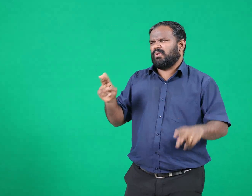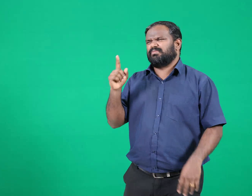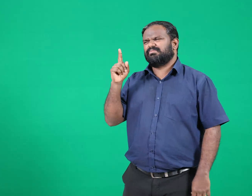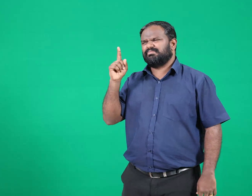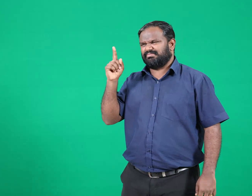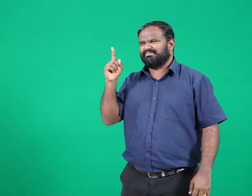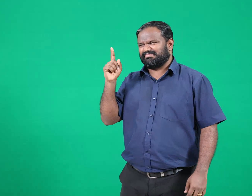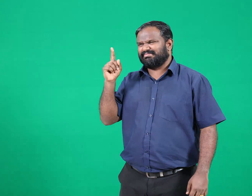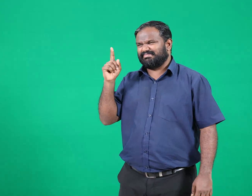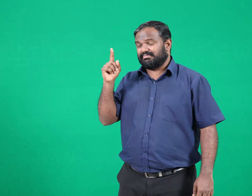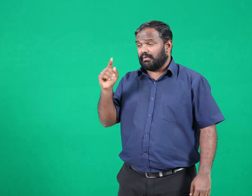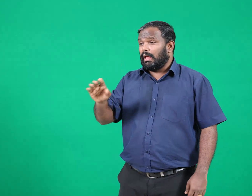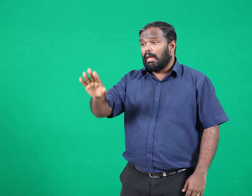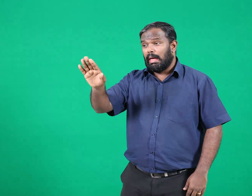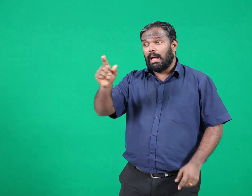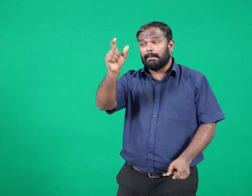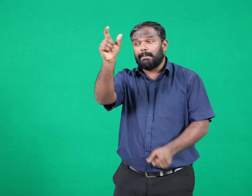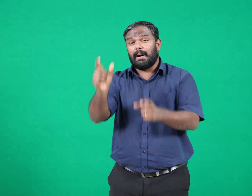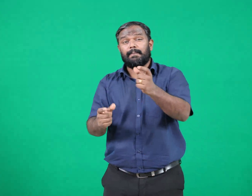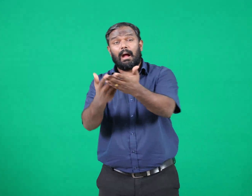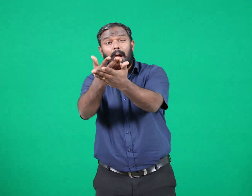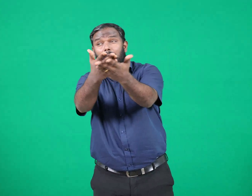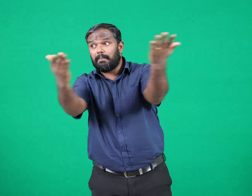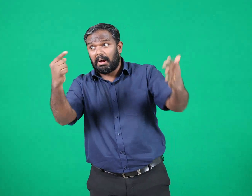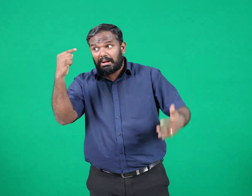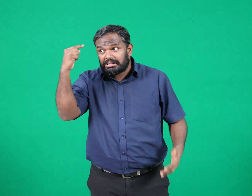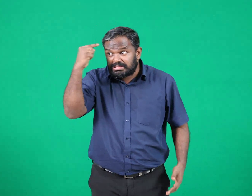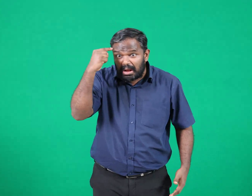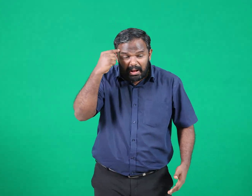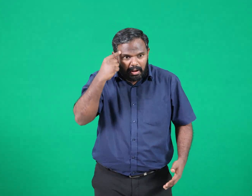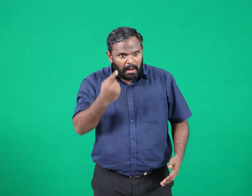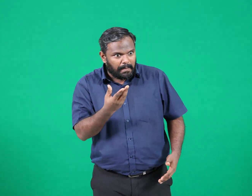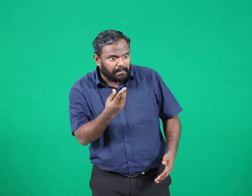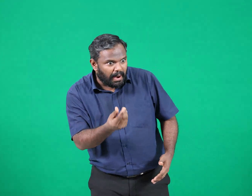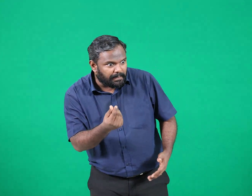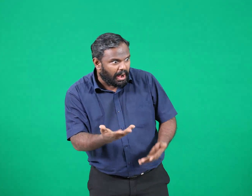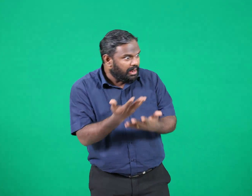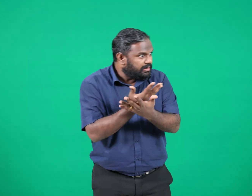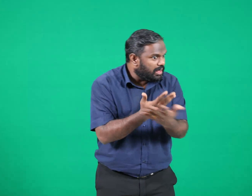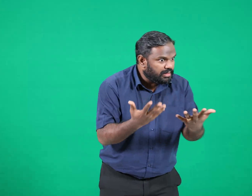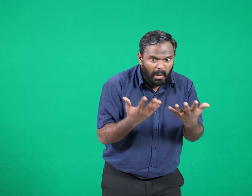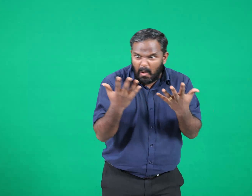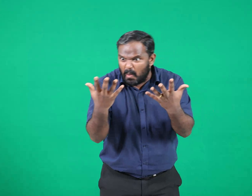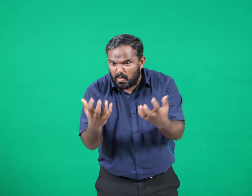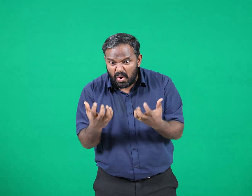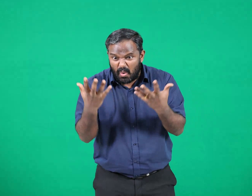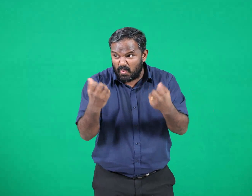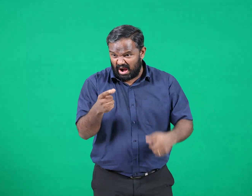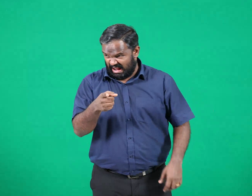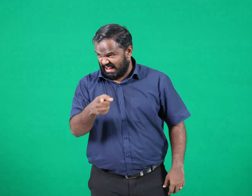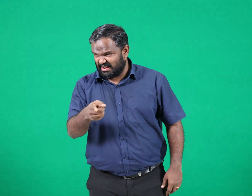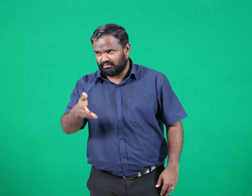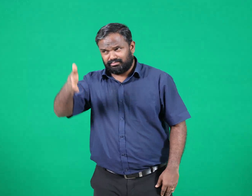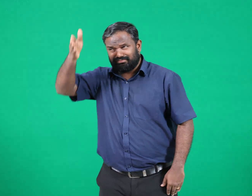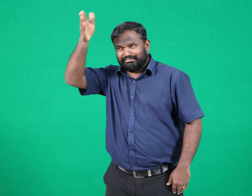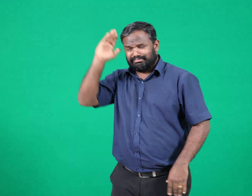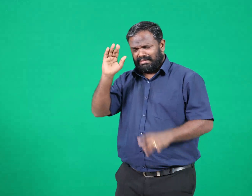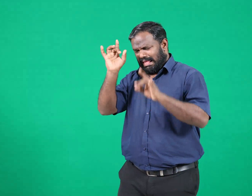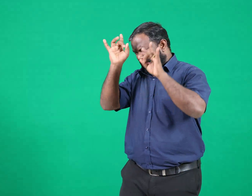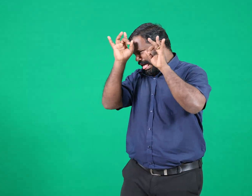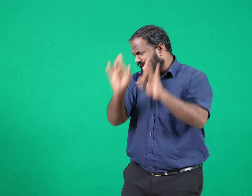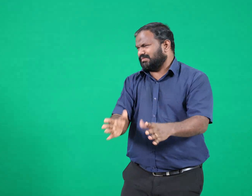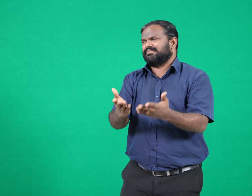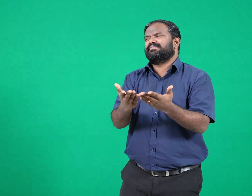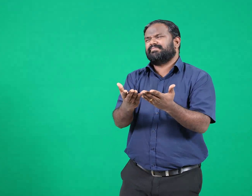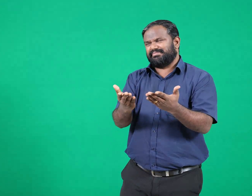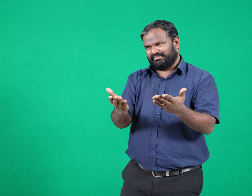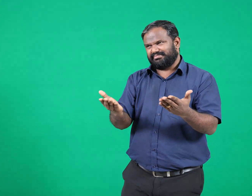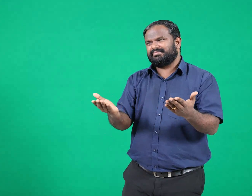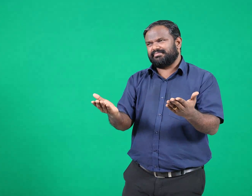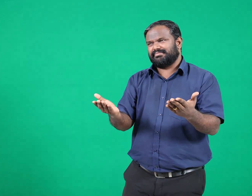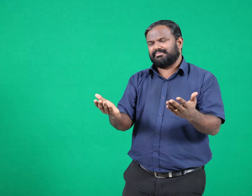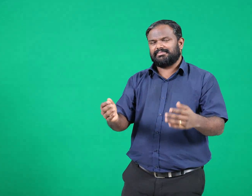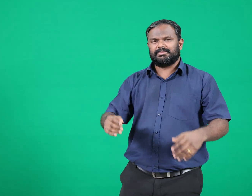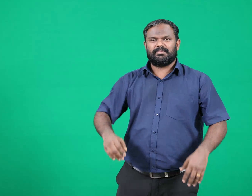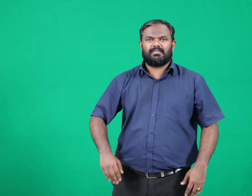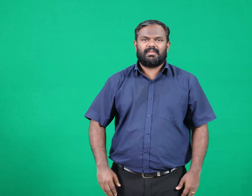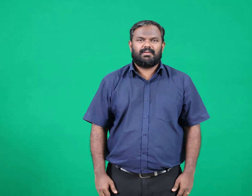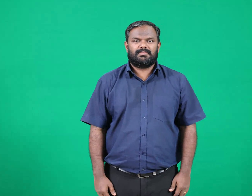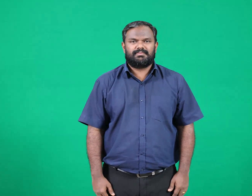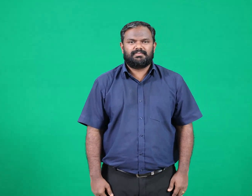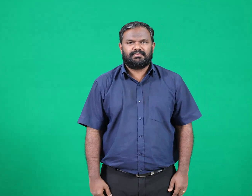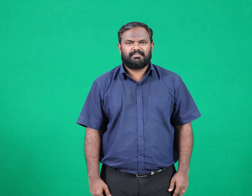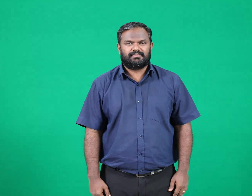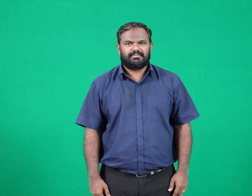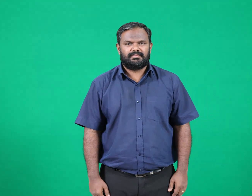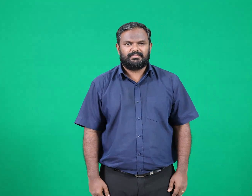For what is prized among men is detestable before God.